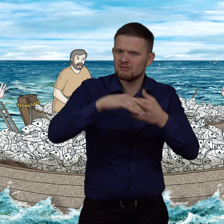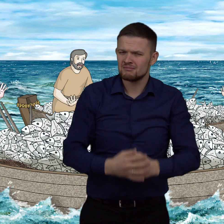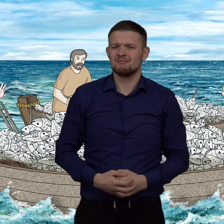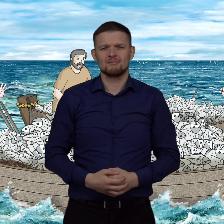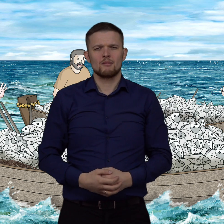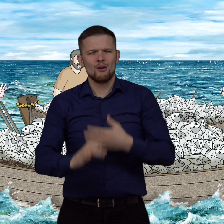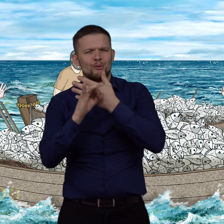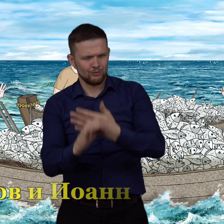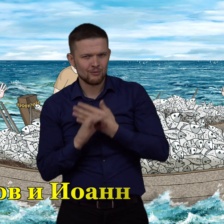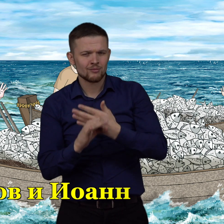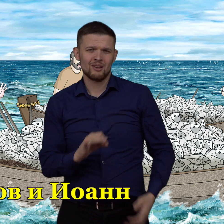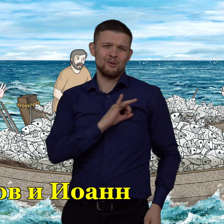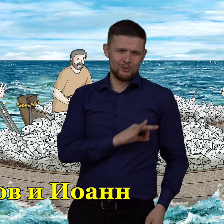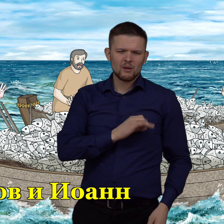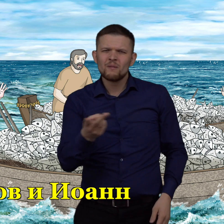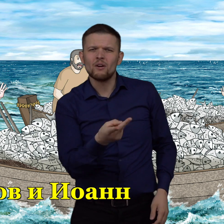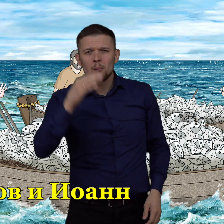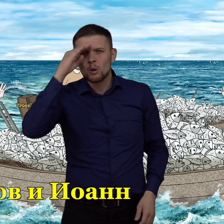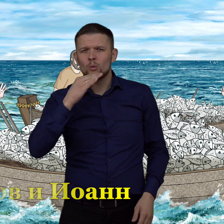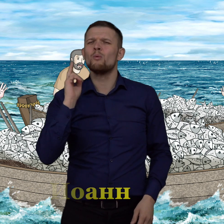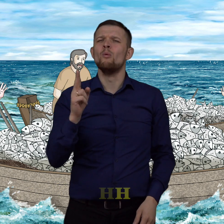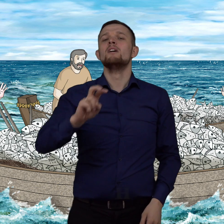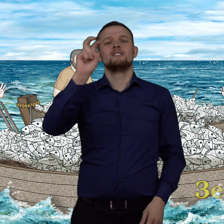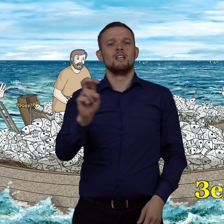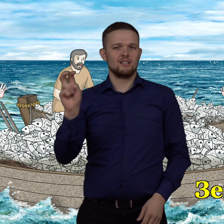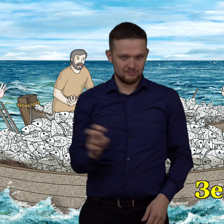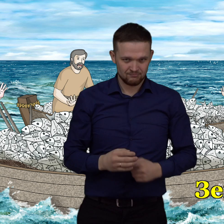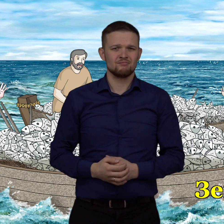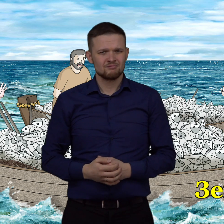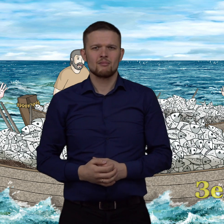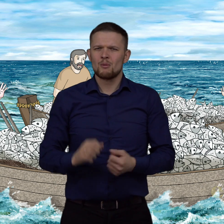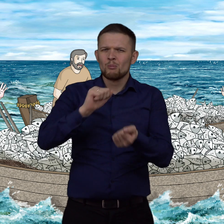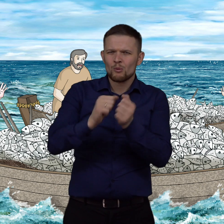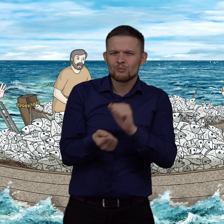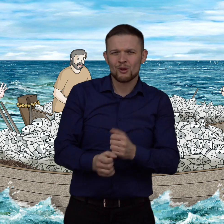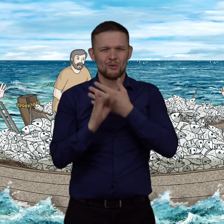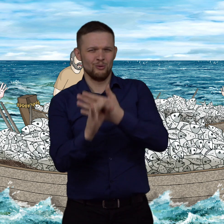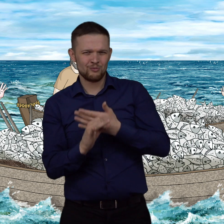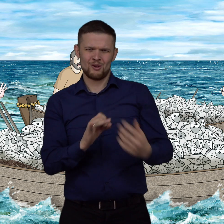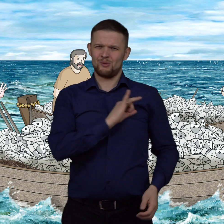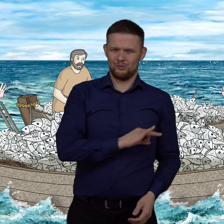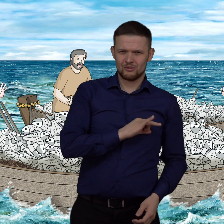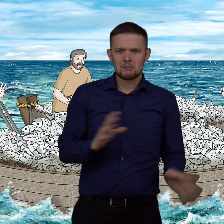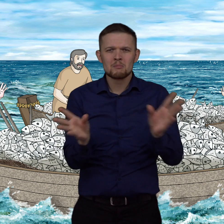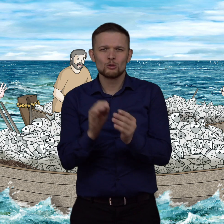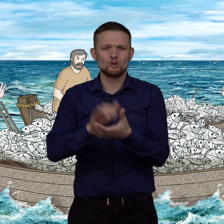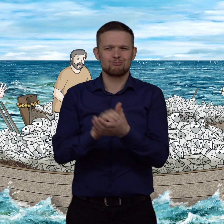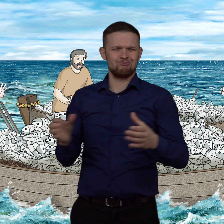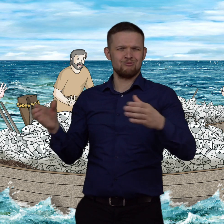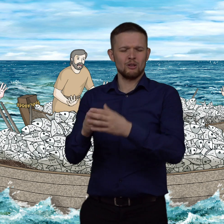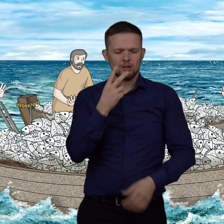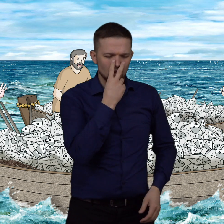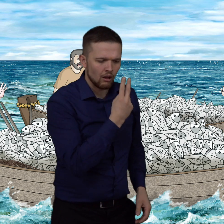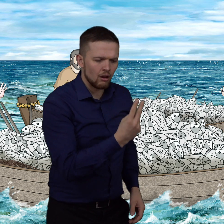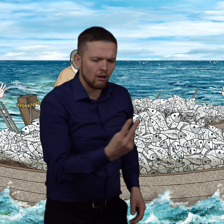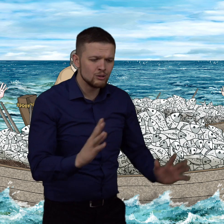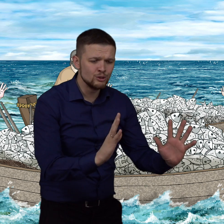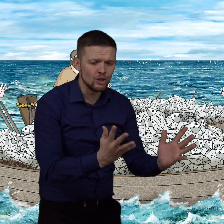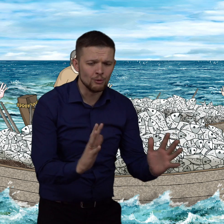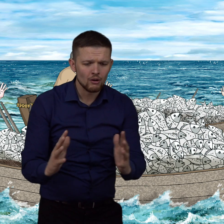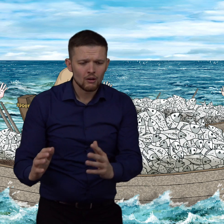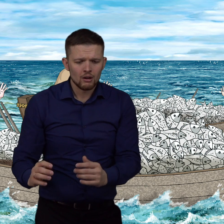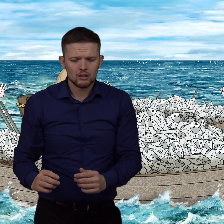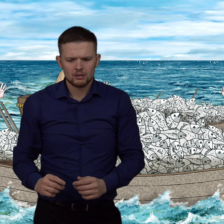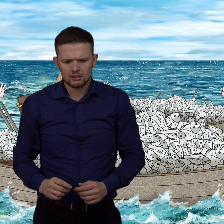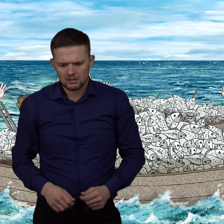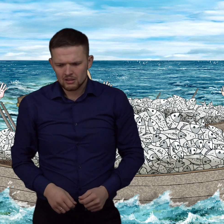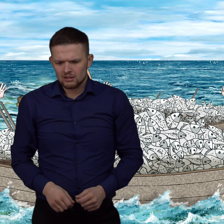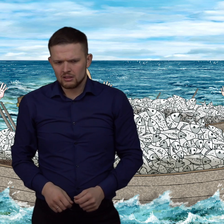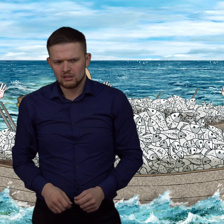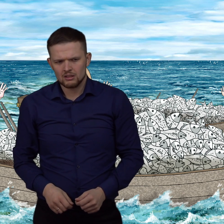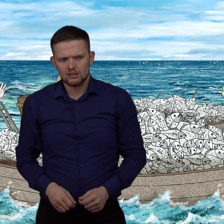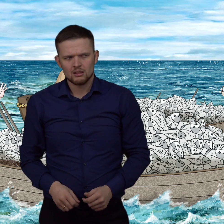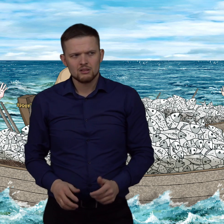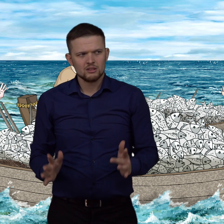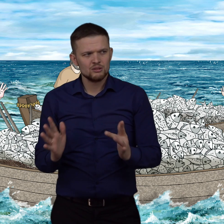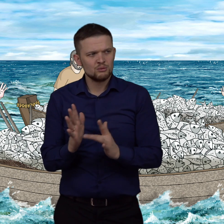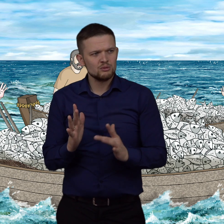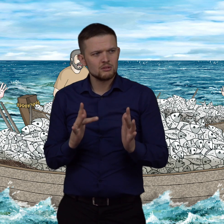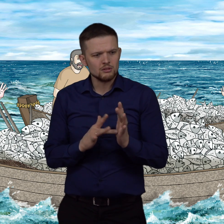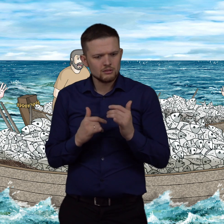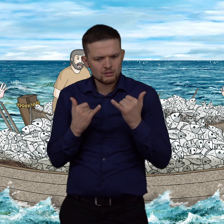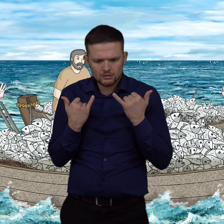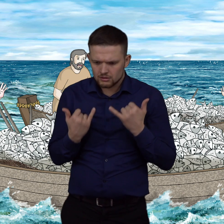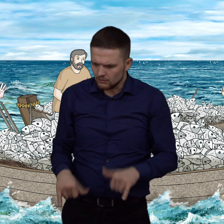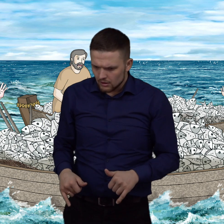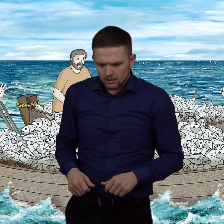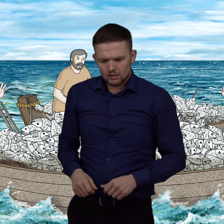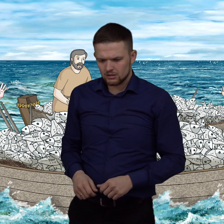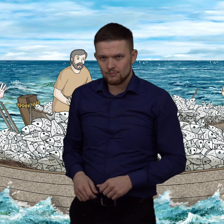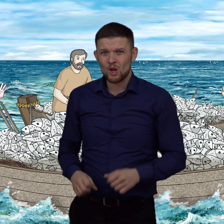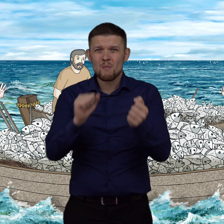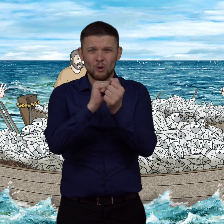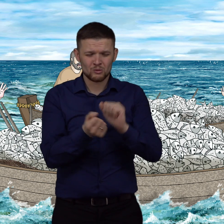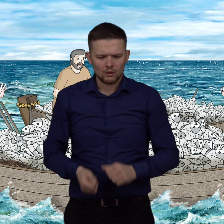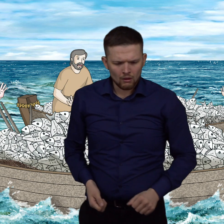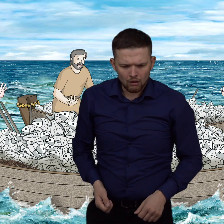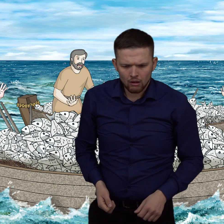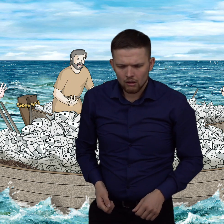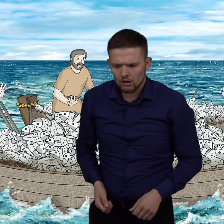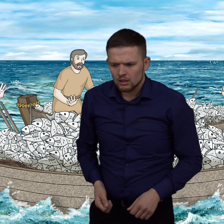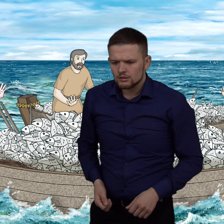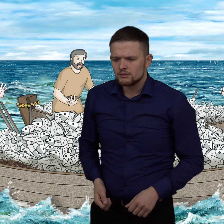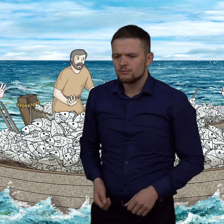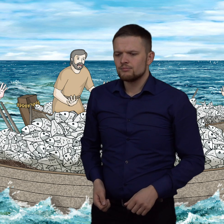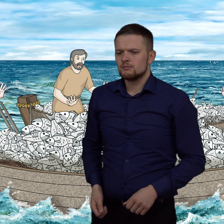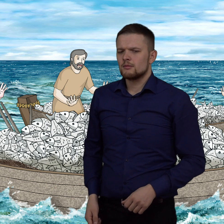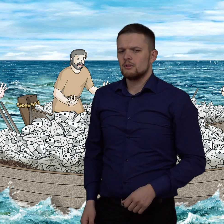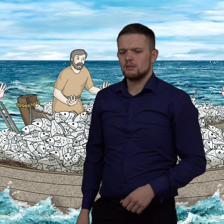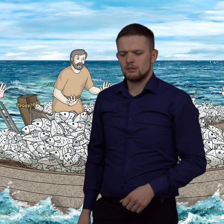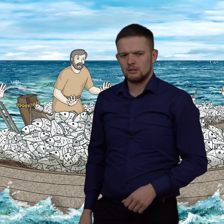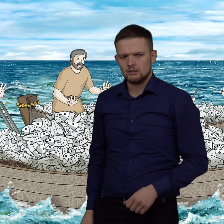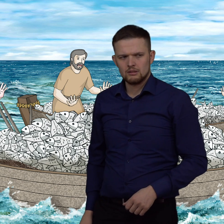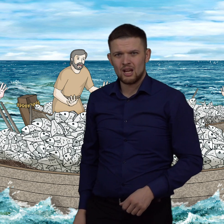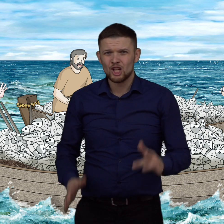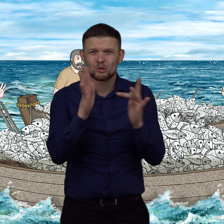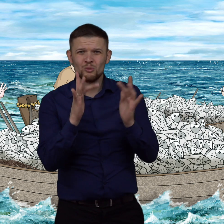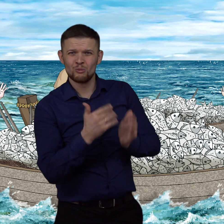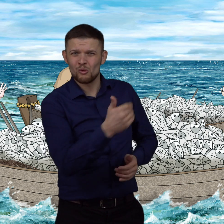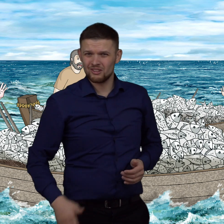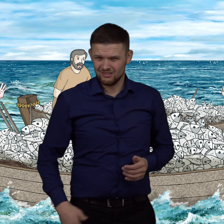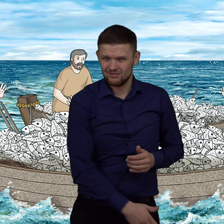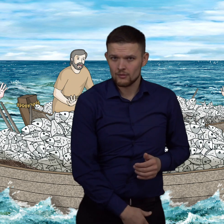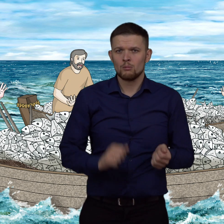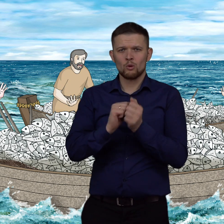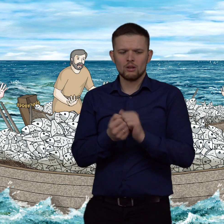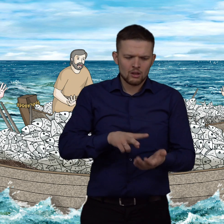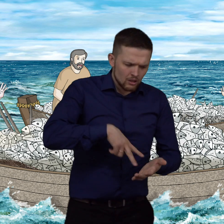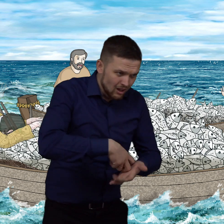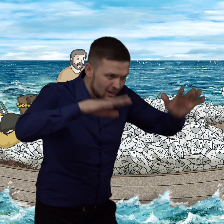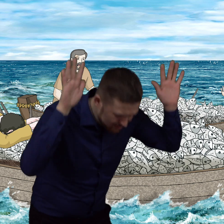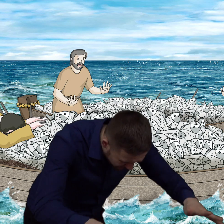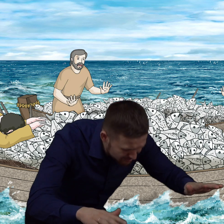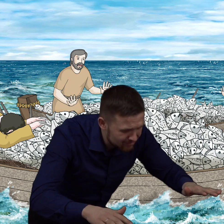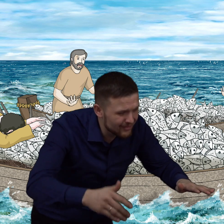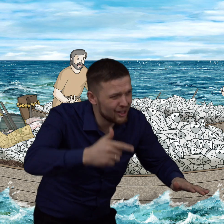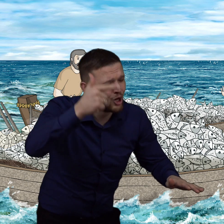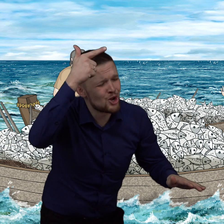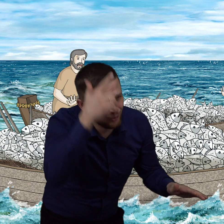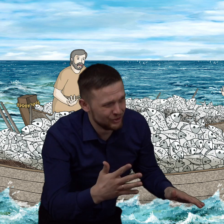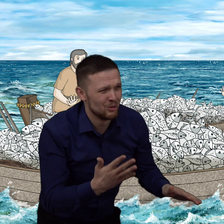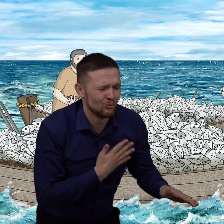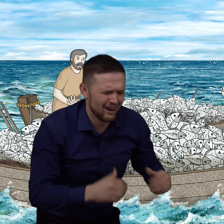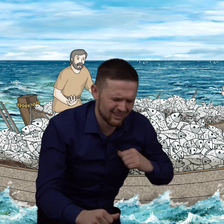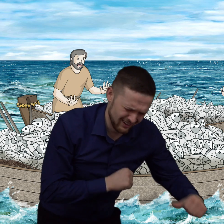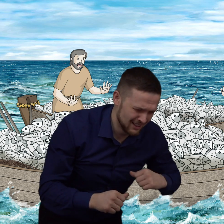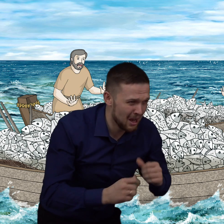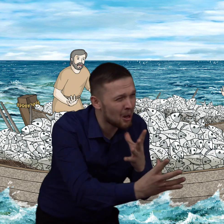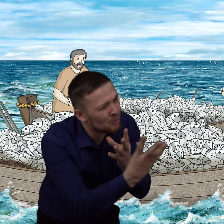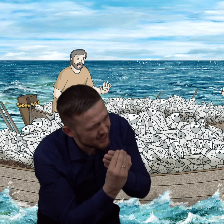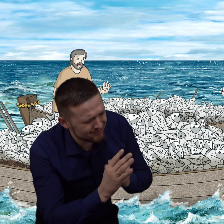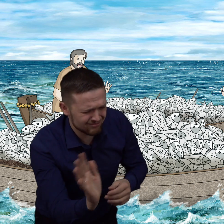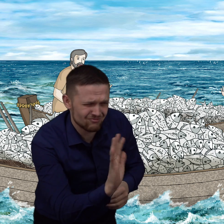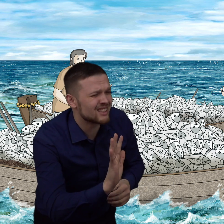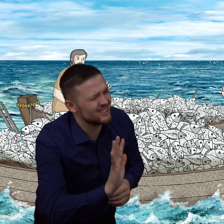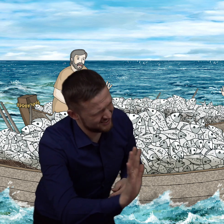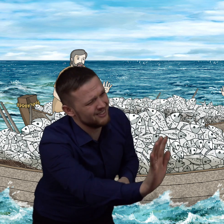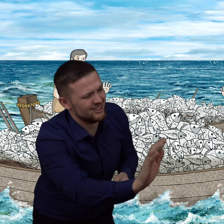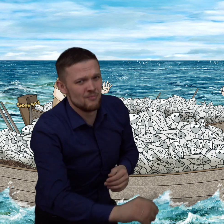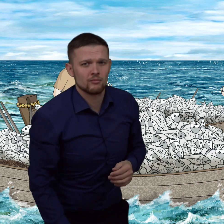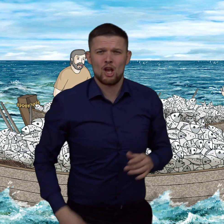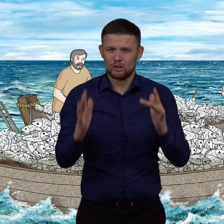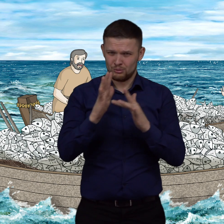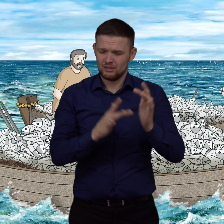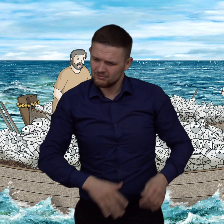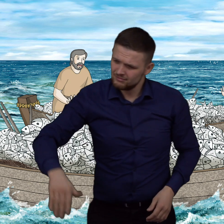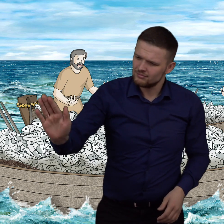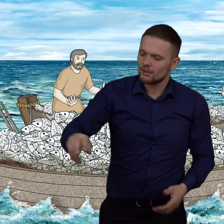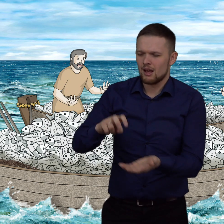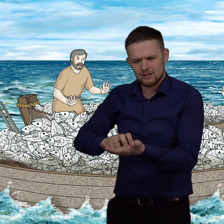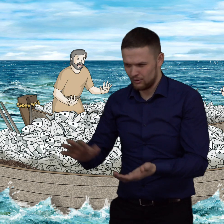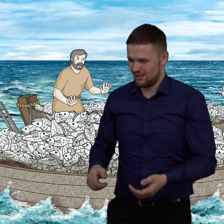For he and his companions were astonished at the catch of fish they had taken, and so were his partners James and John, the sons of Zebedee.